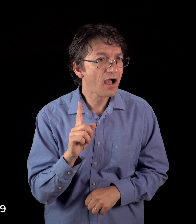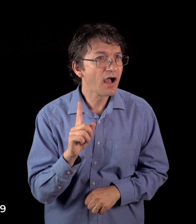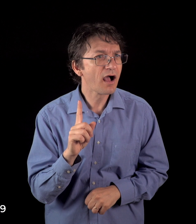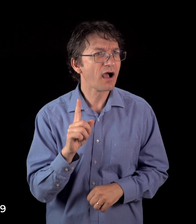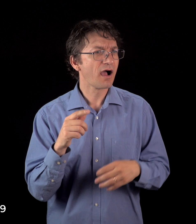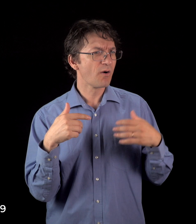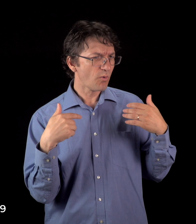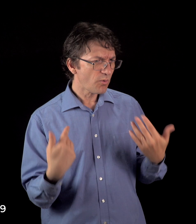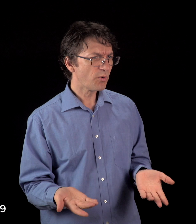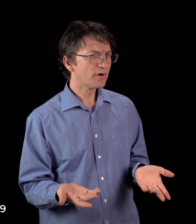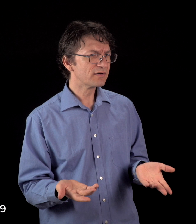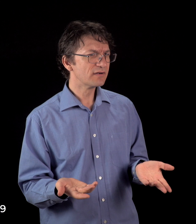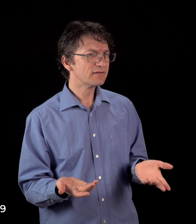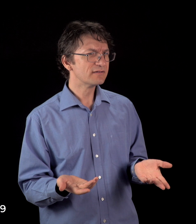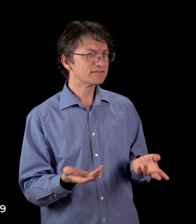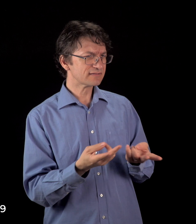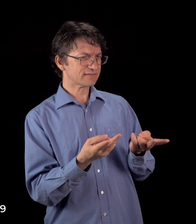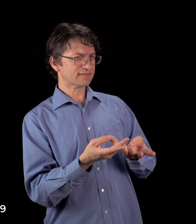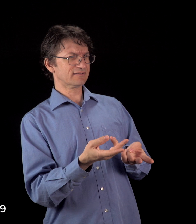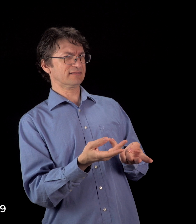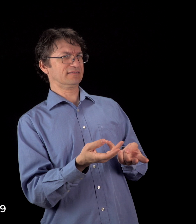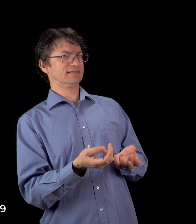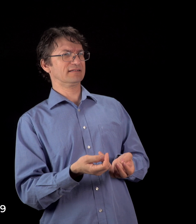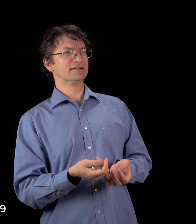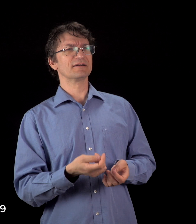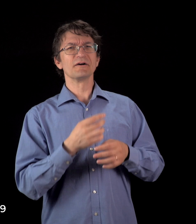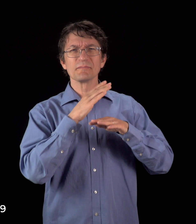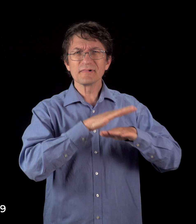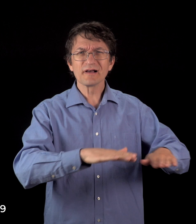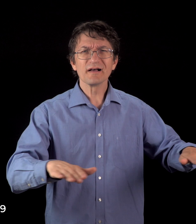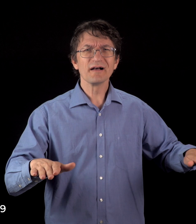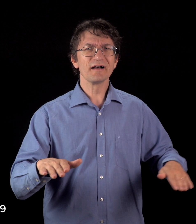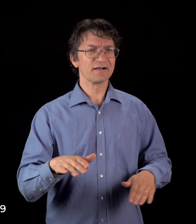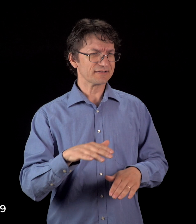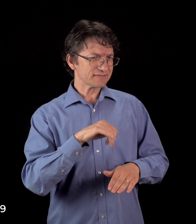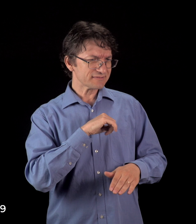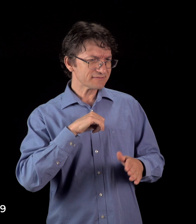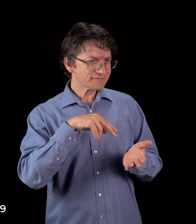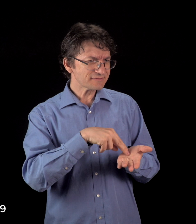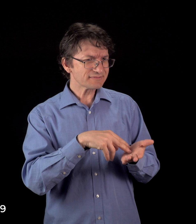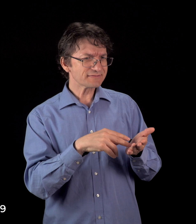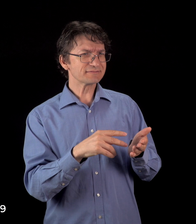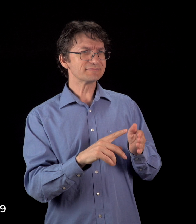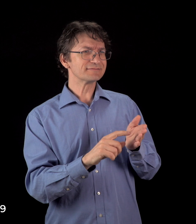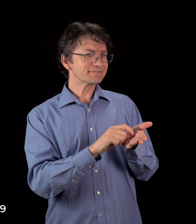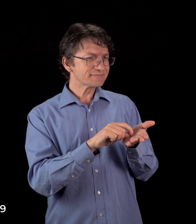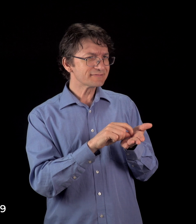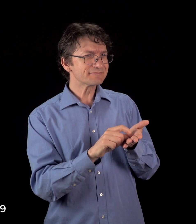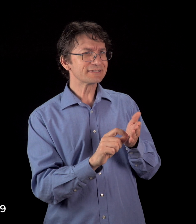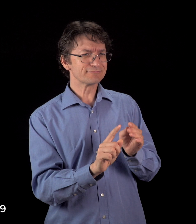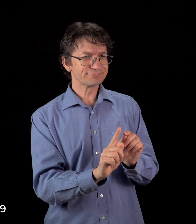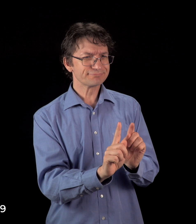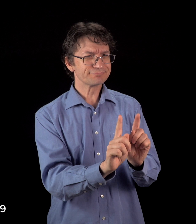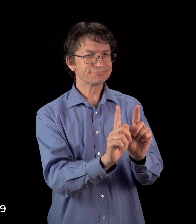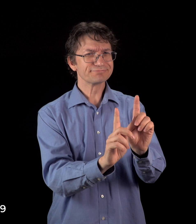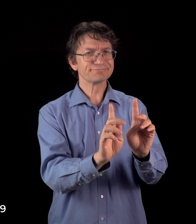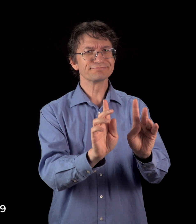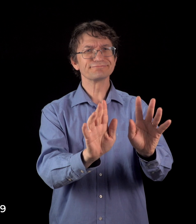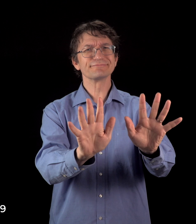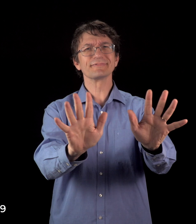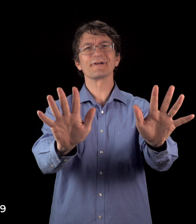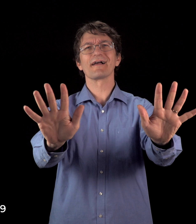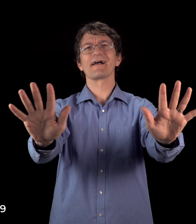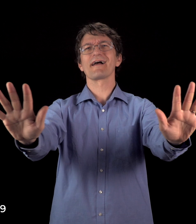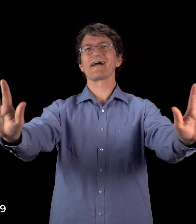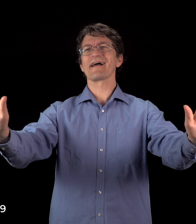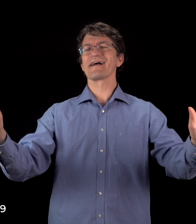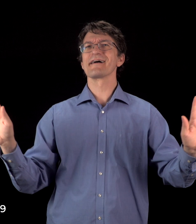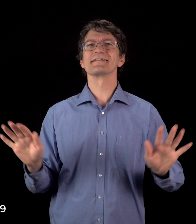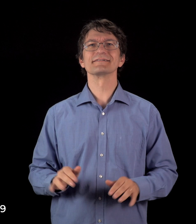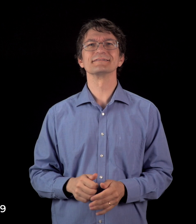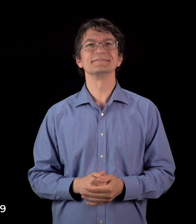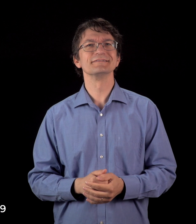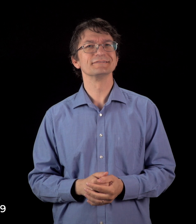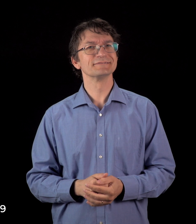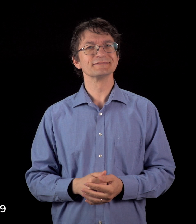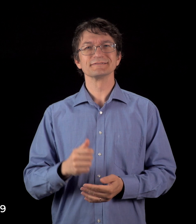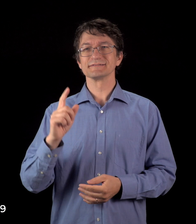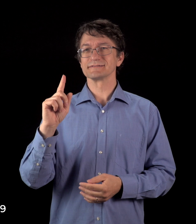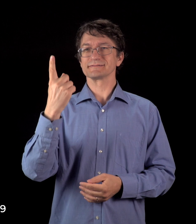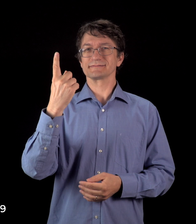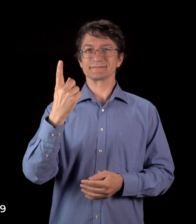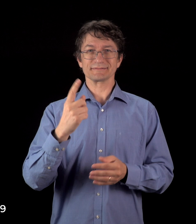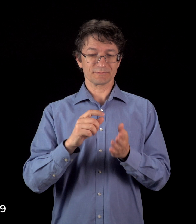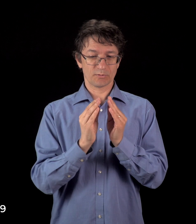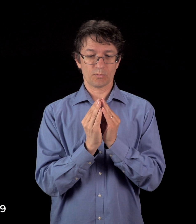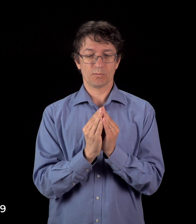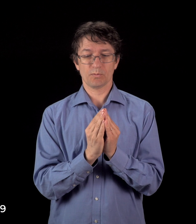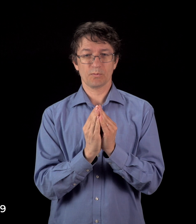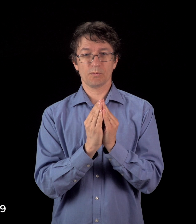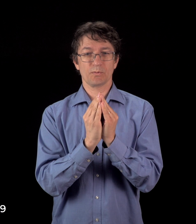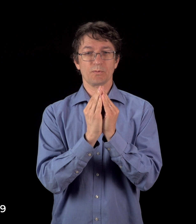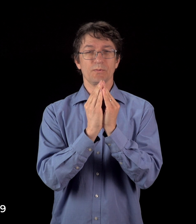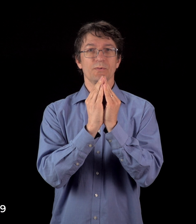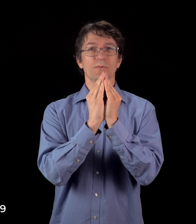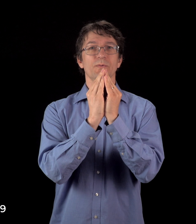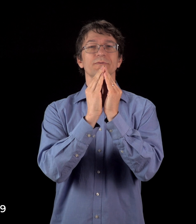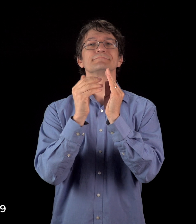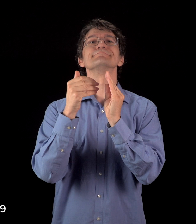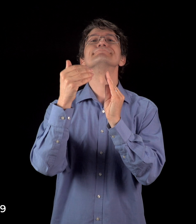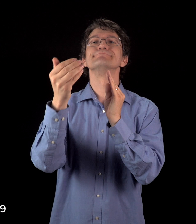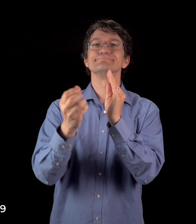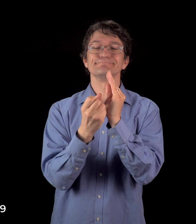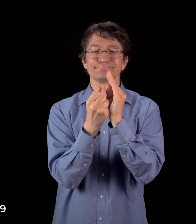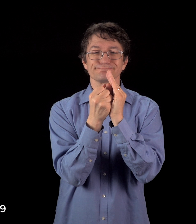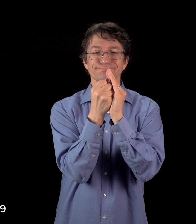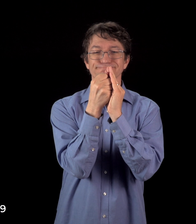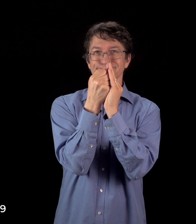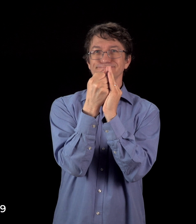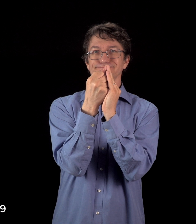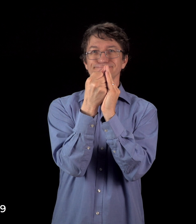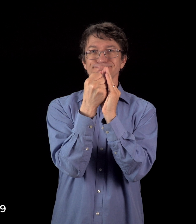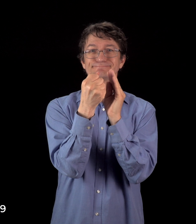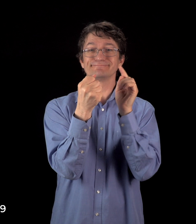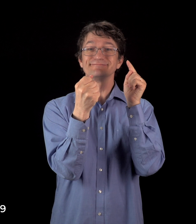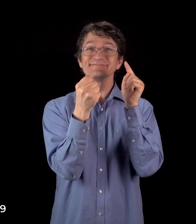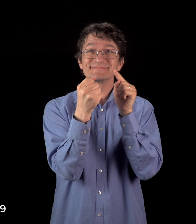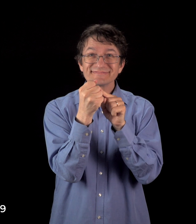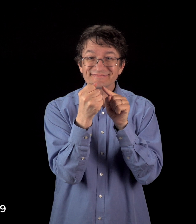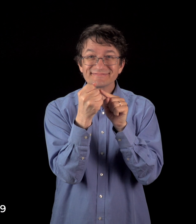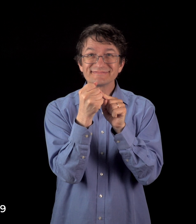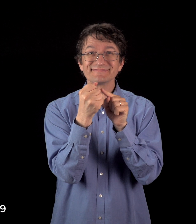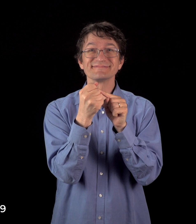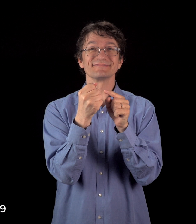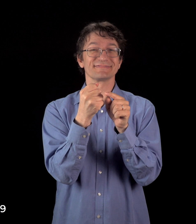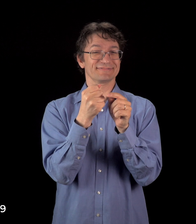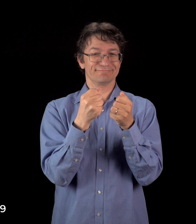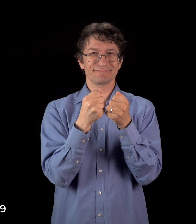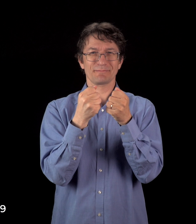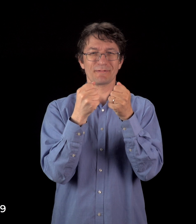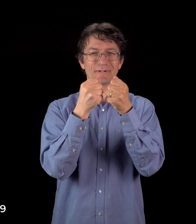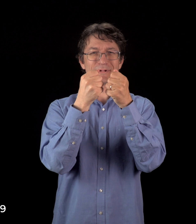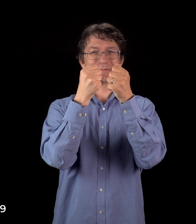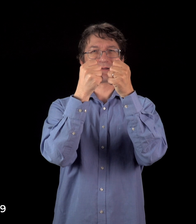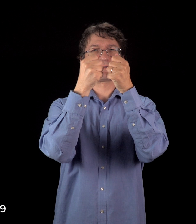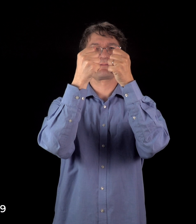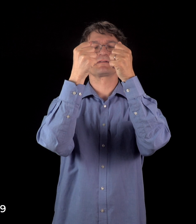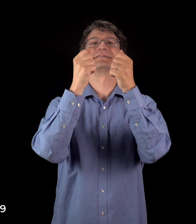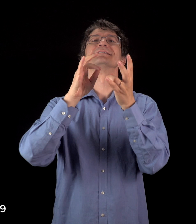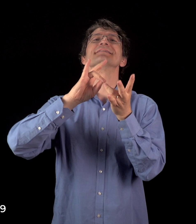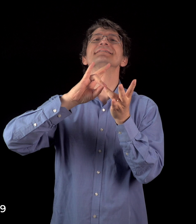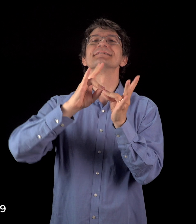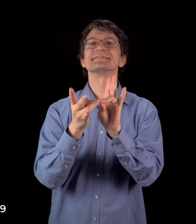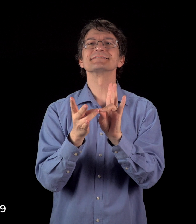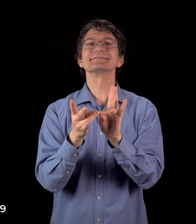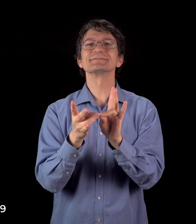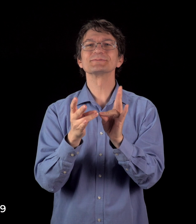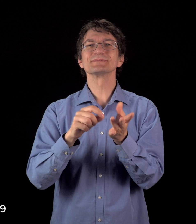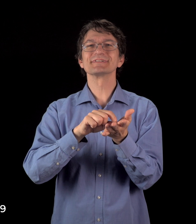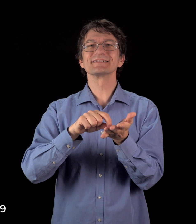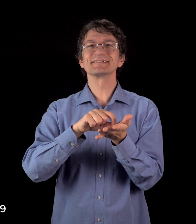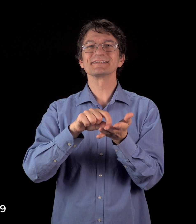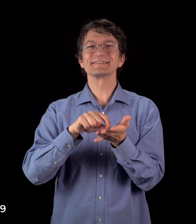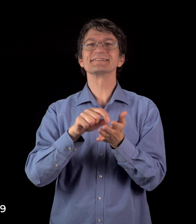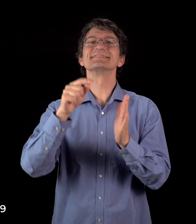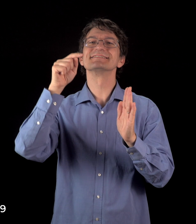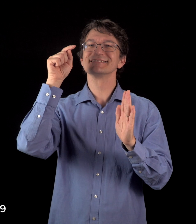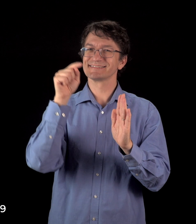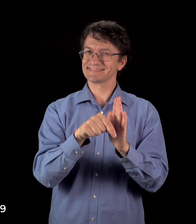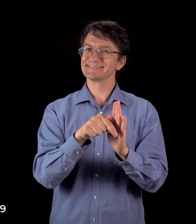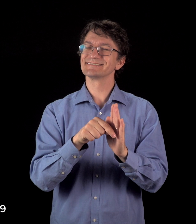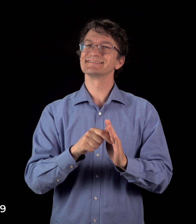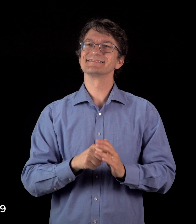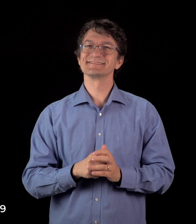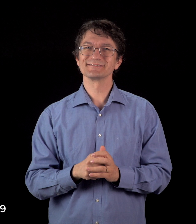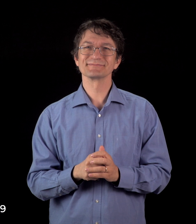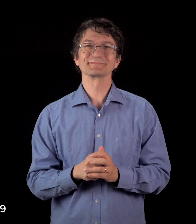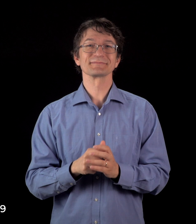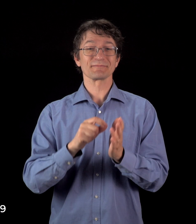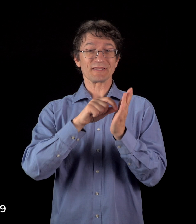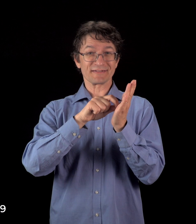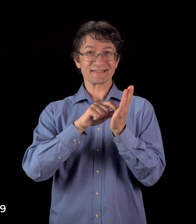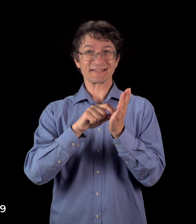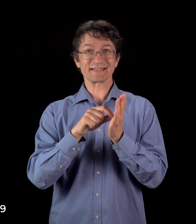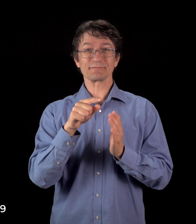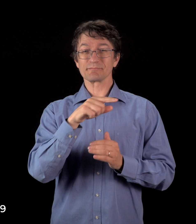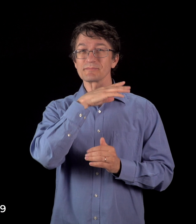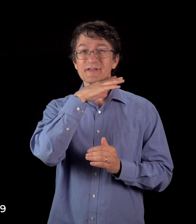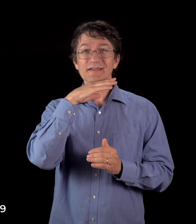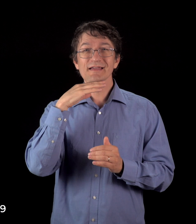All by itself the earth produces a crop—first the stalk, then the head, then grain that ripens within.